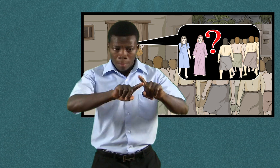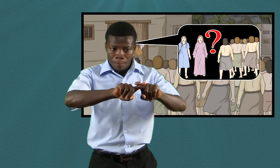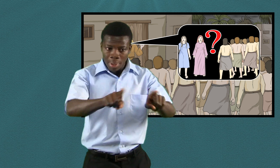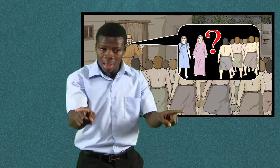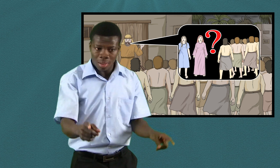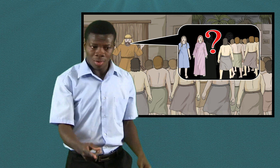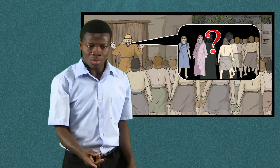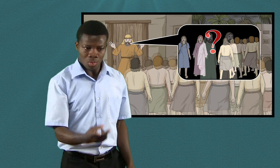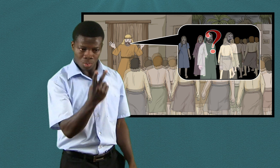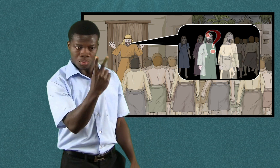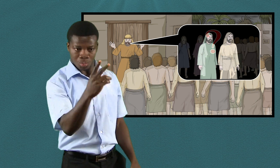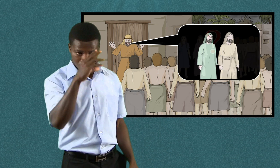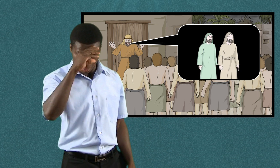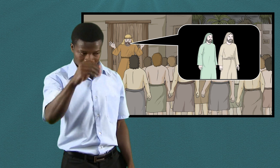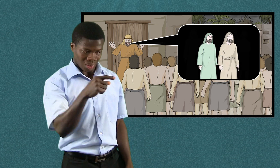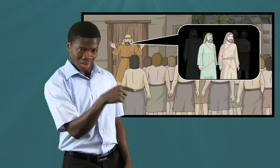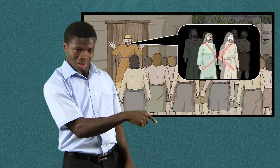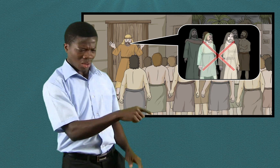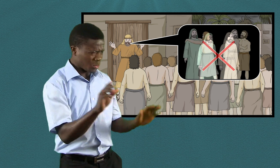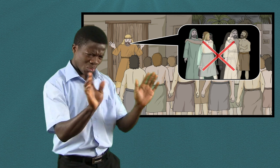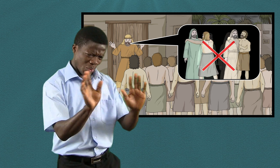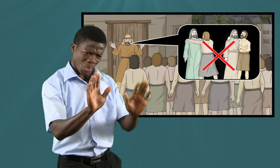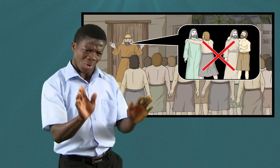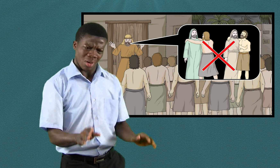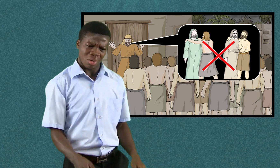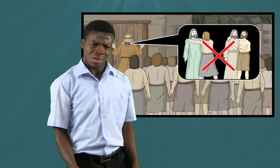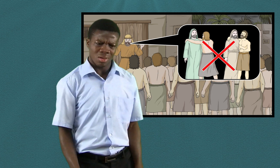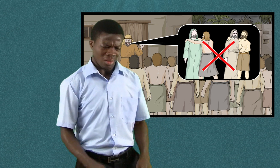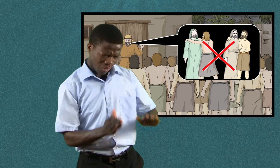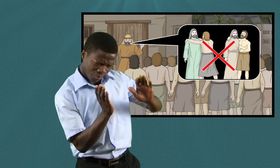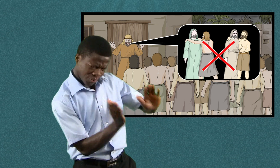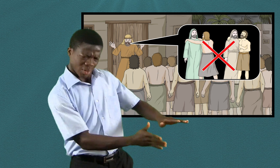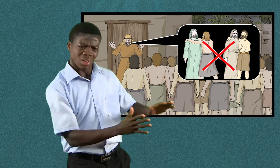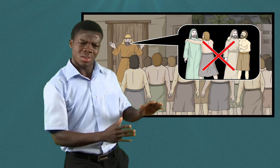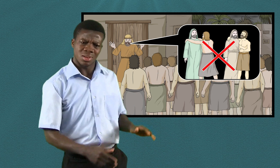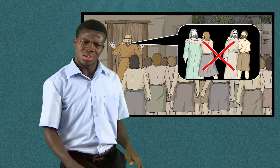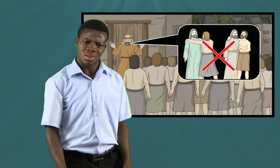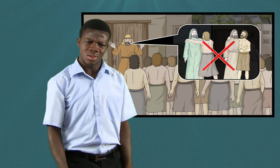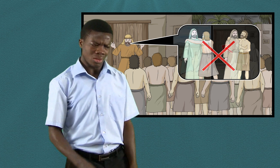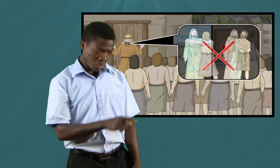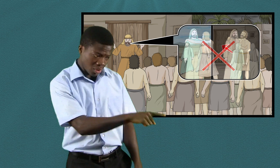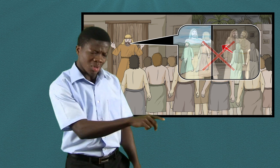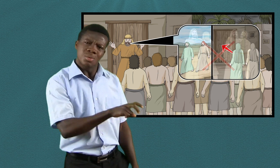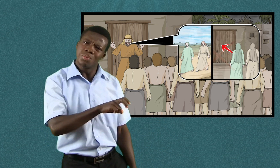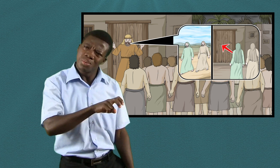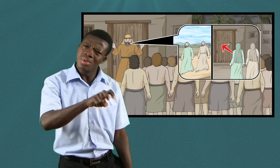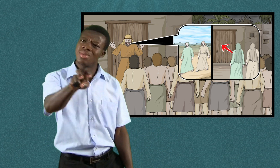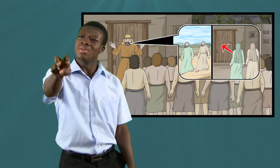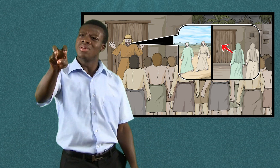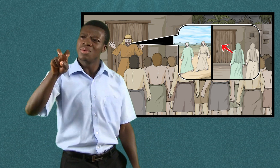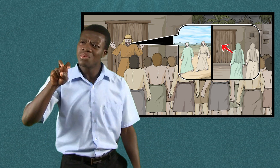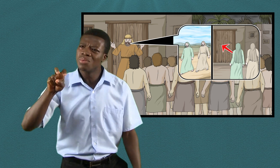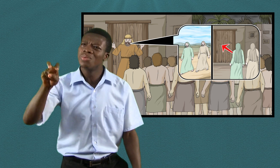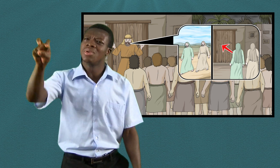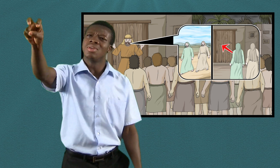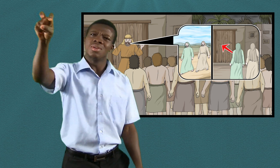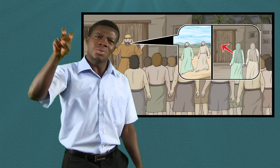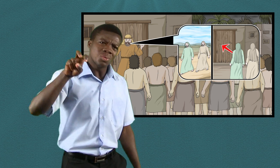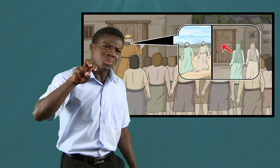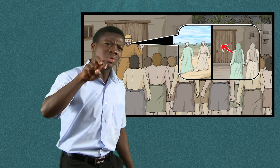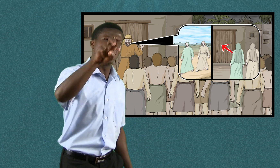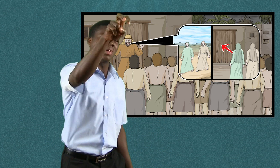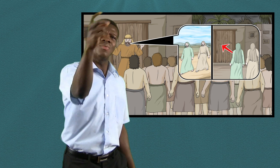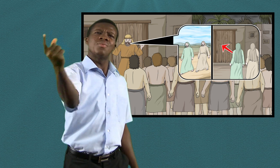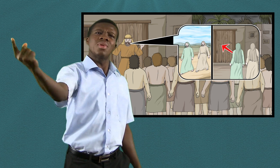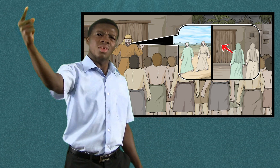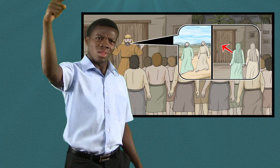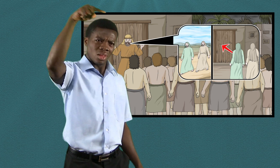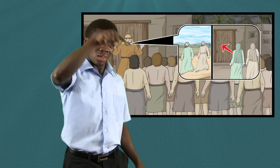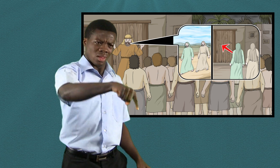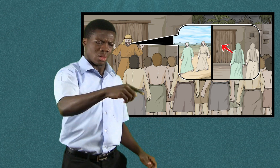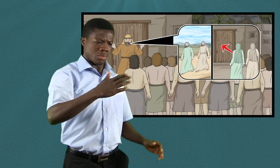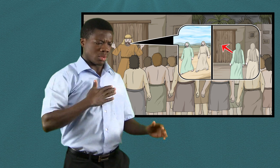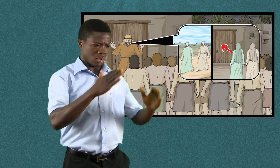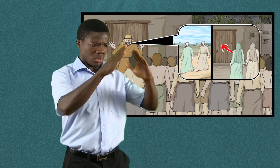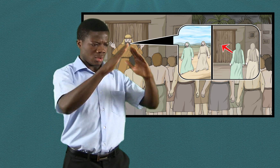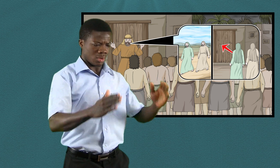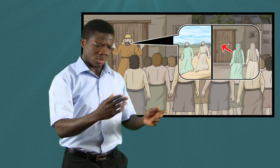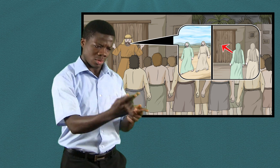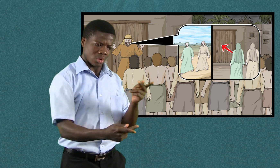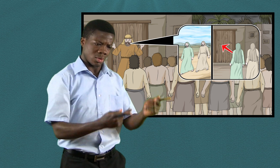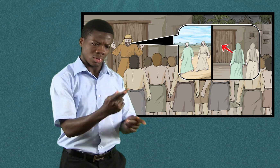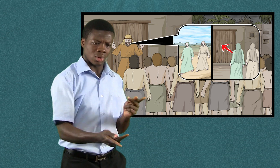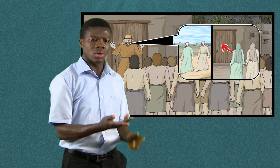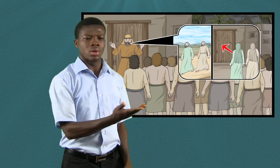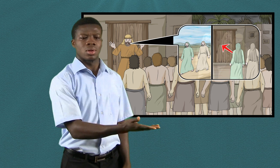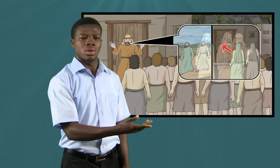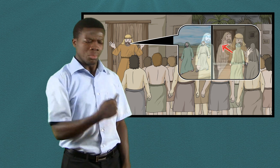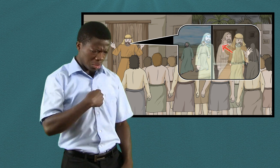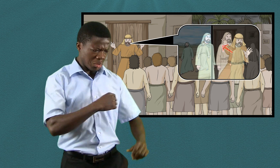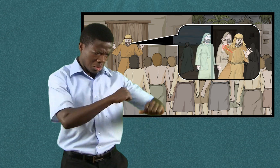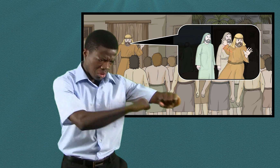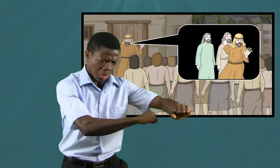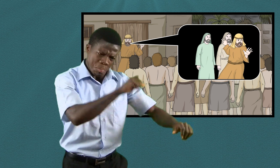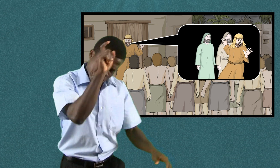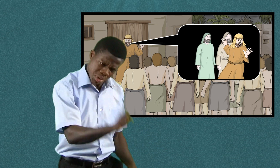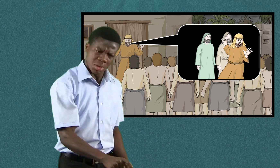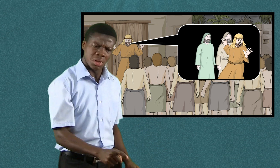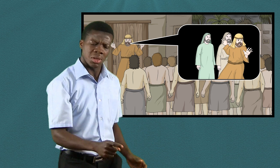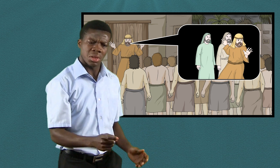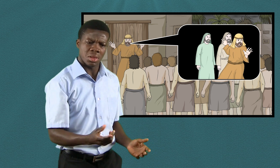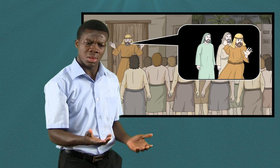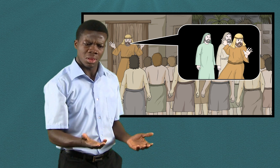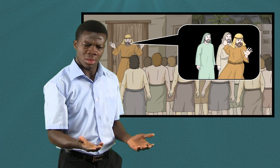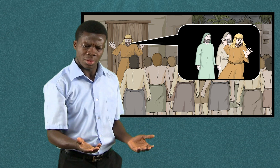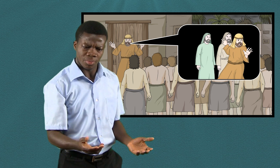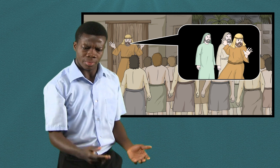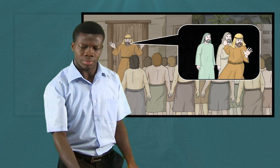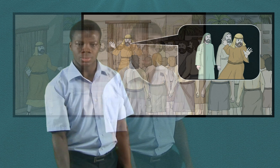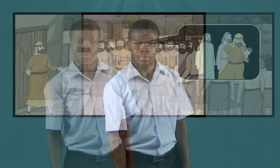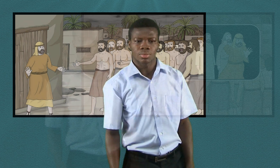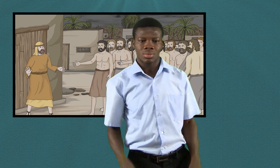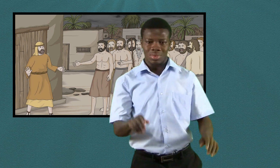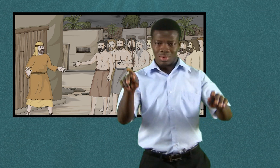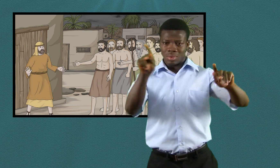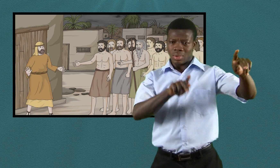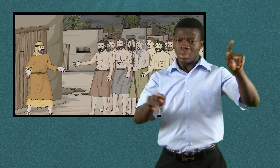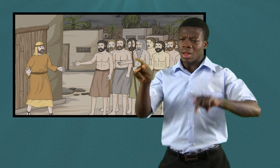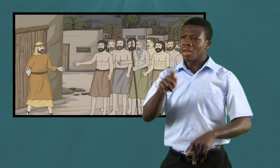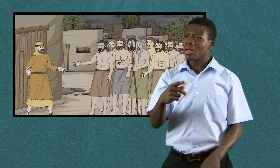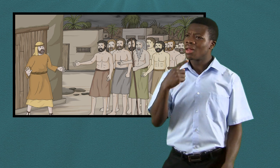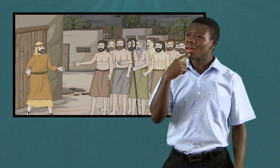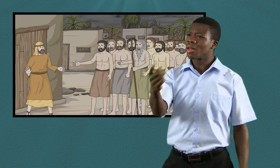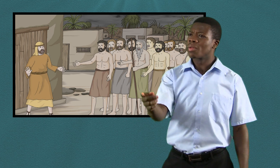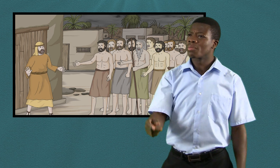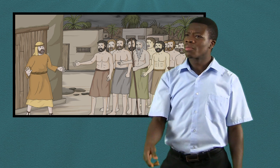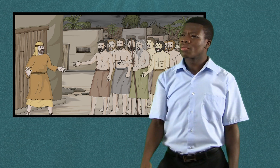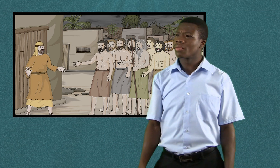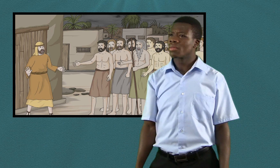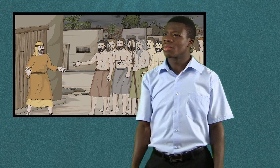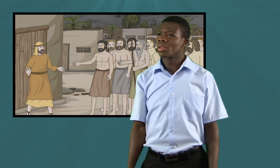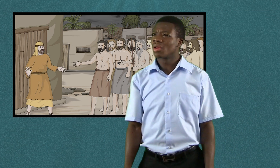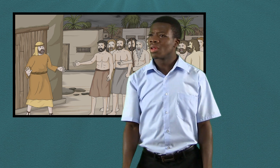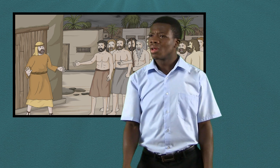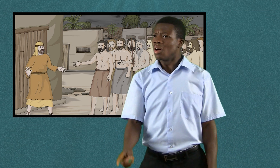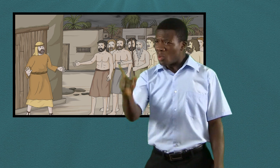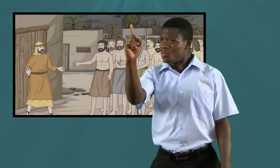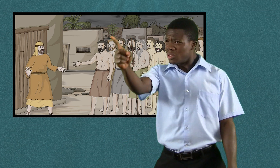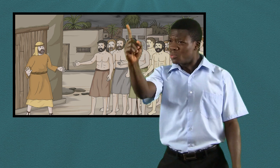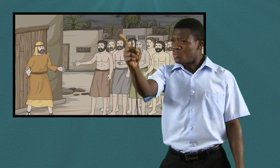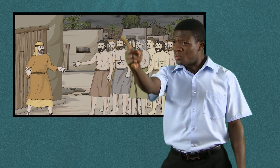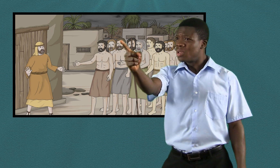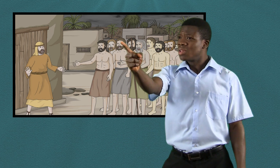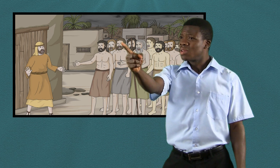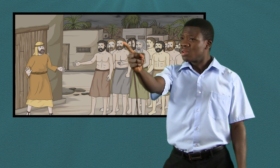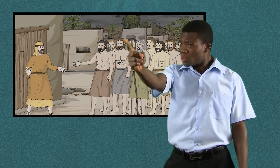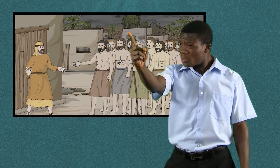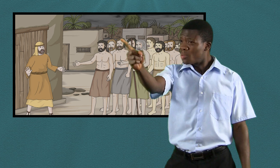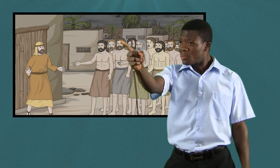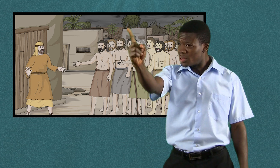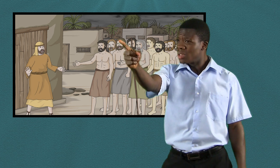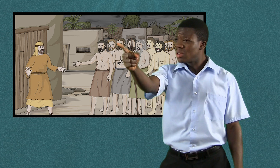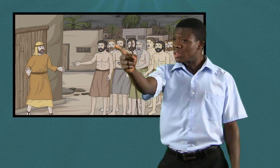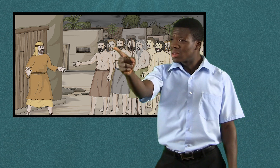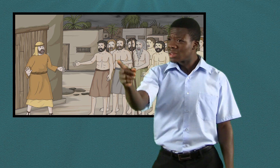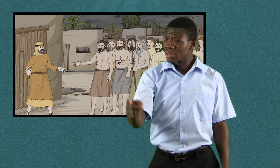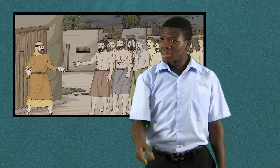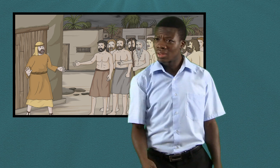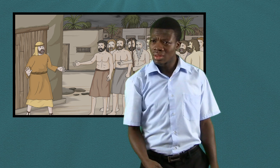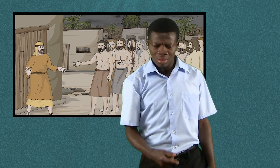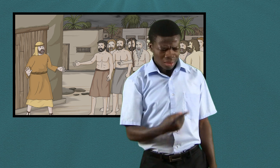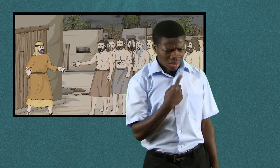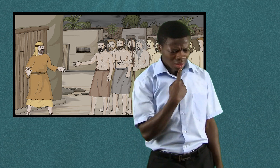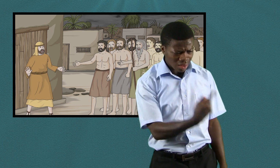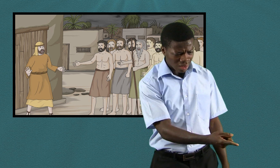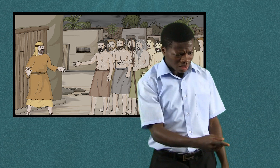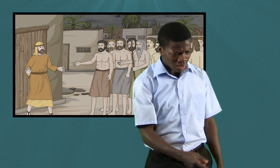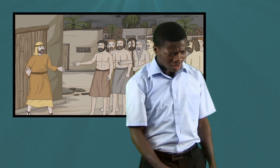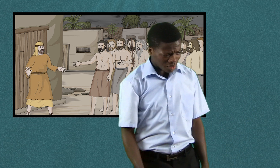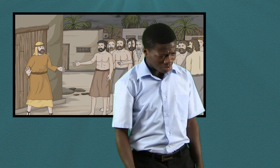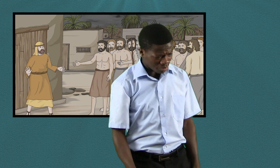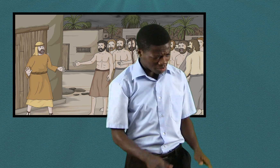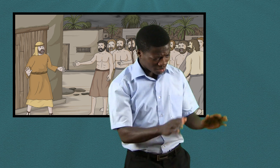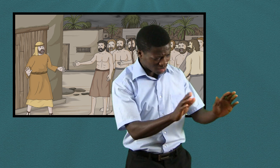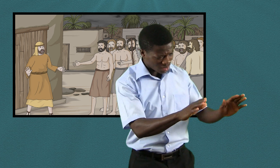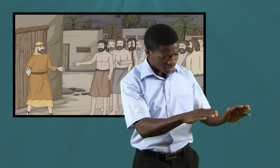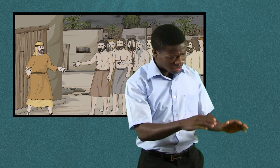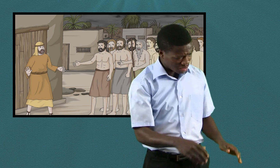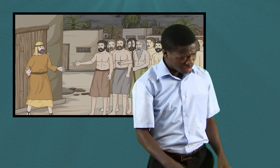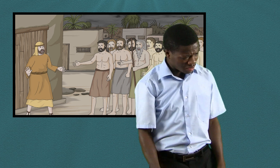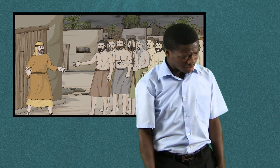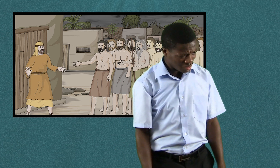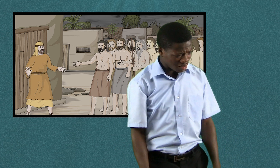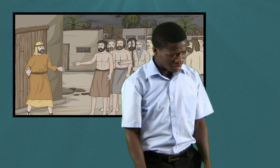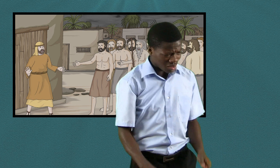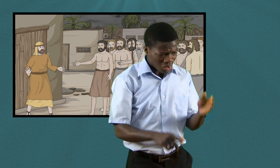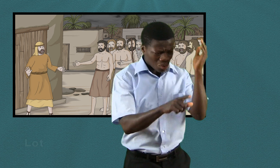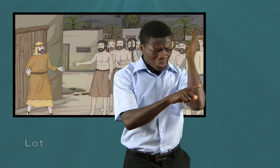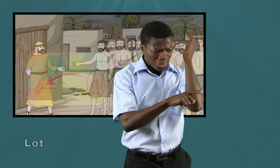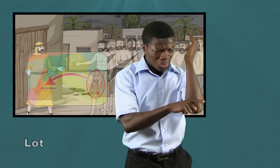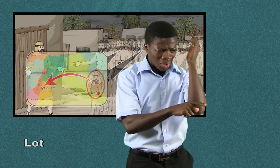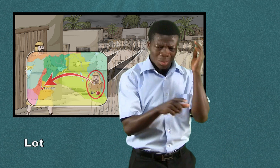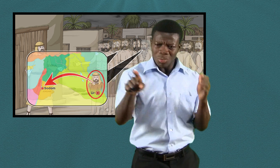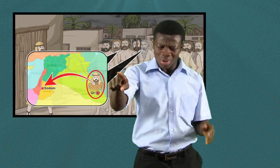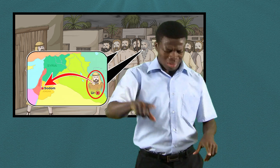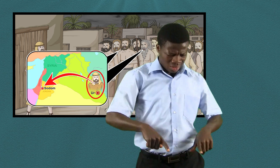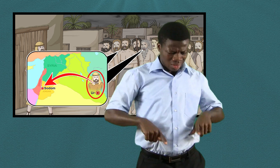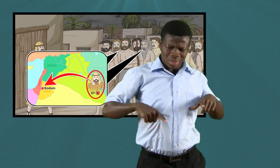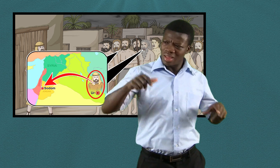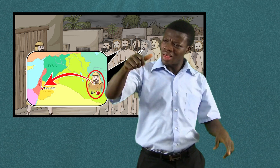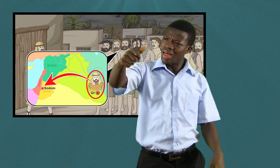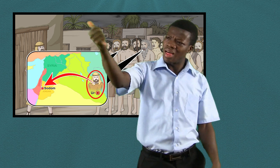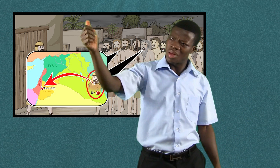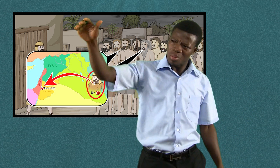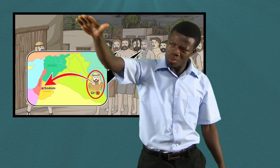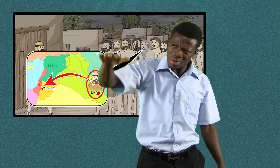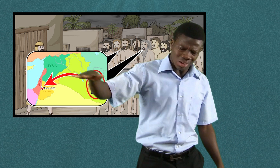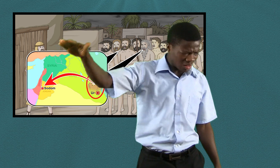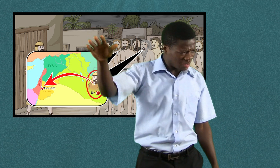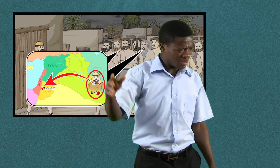But do not do anything to these men, for they have come under the protection of my roof.” “Get out of the way!” they replied.